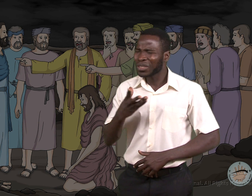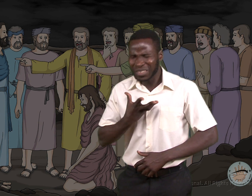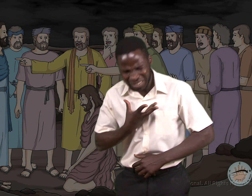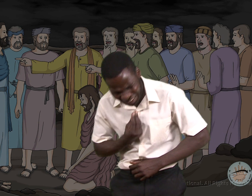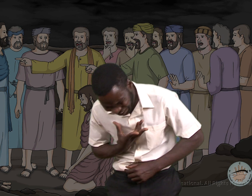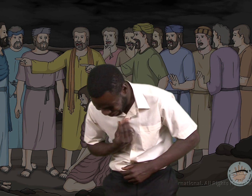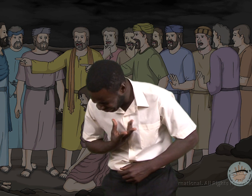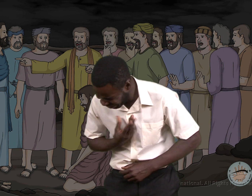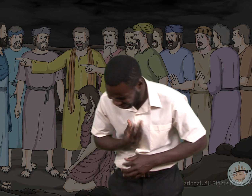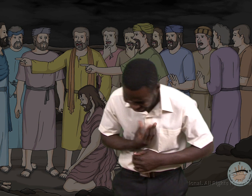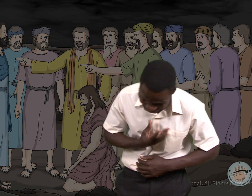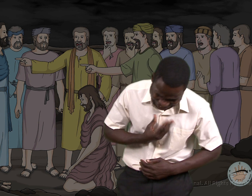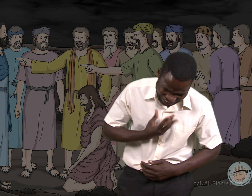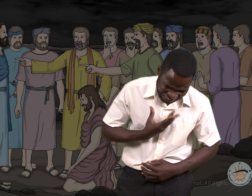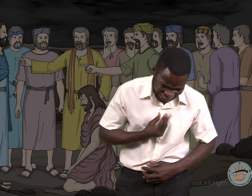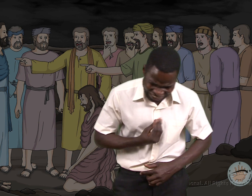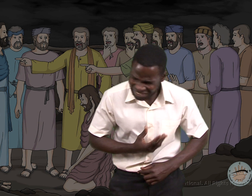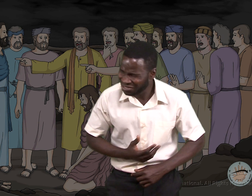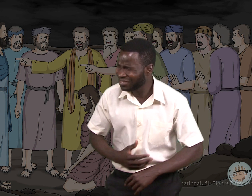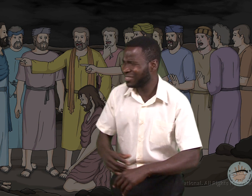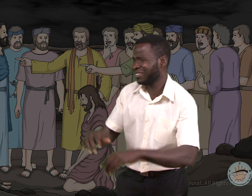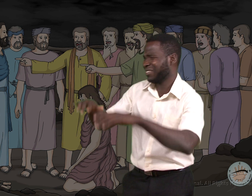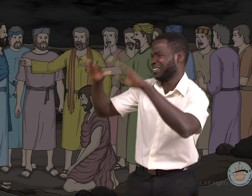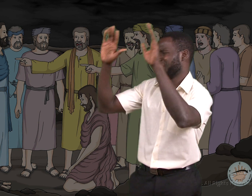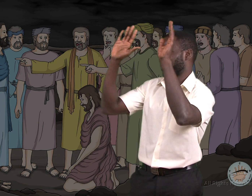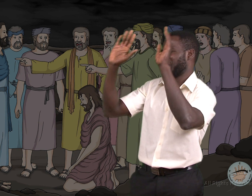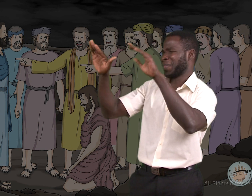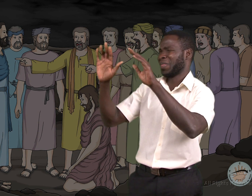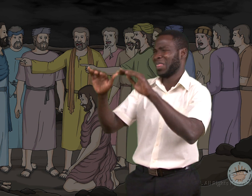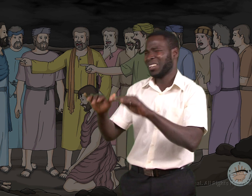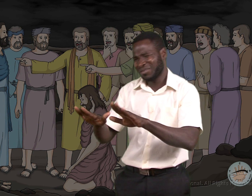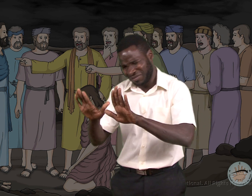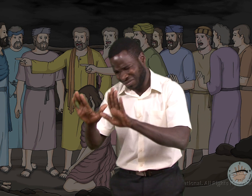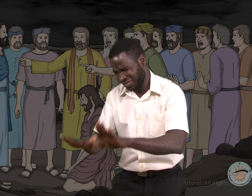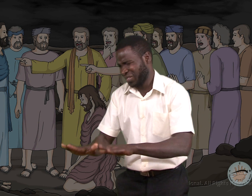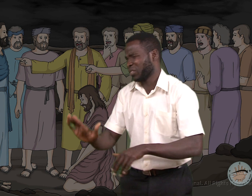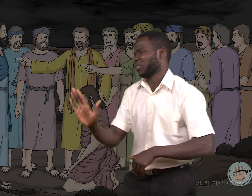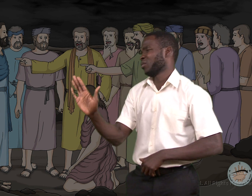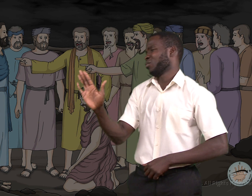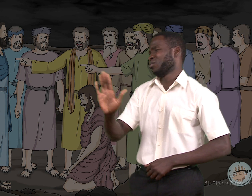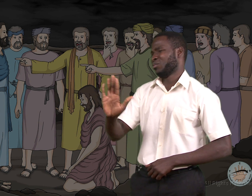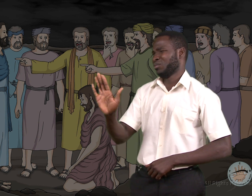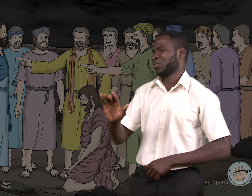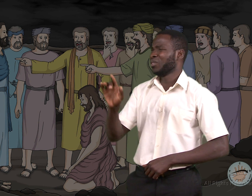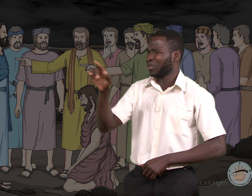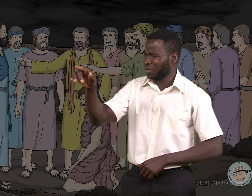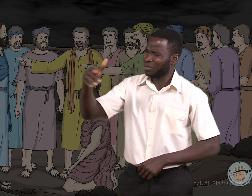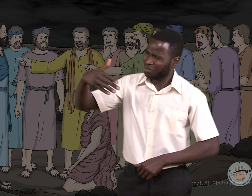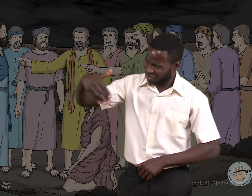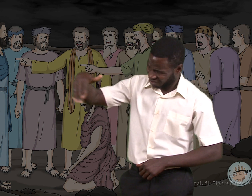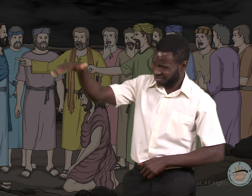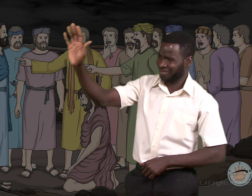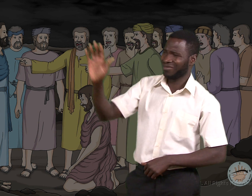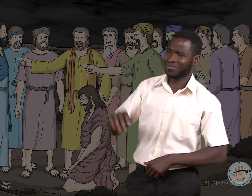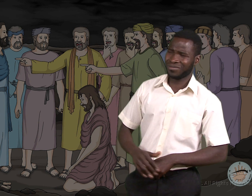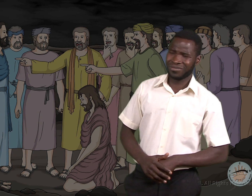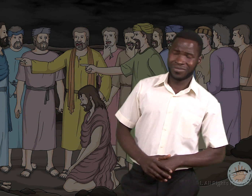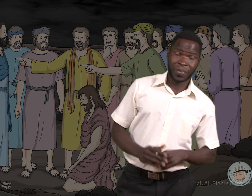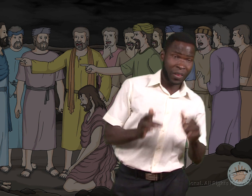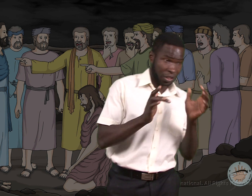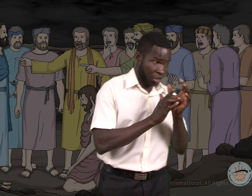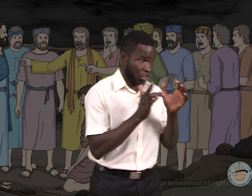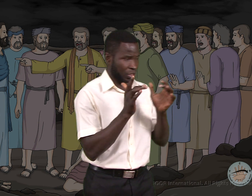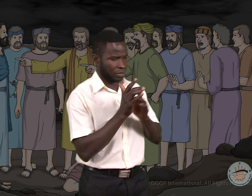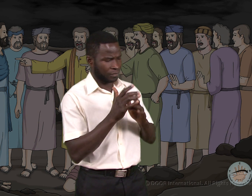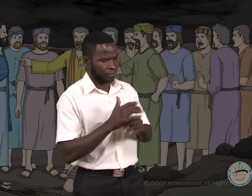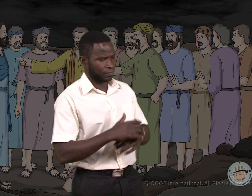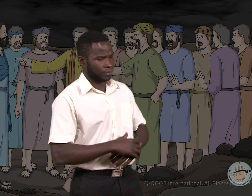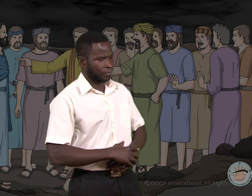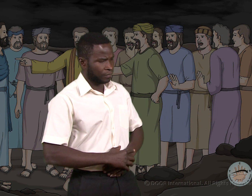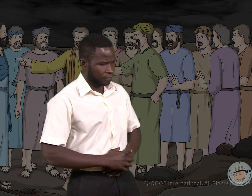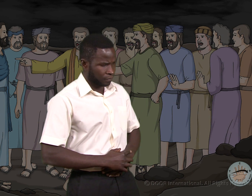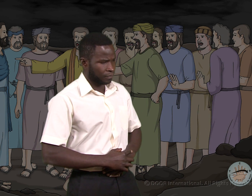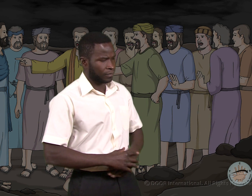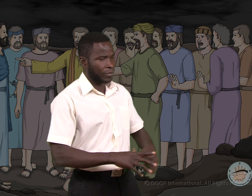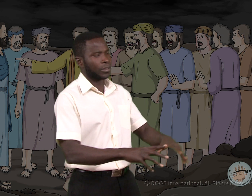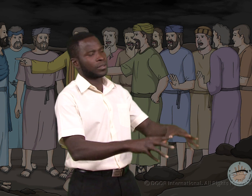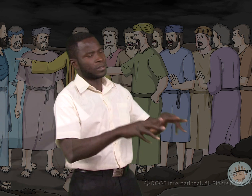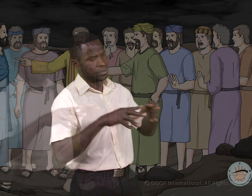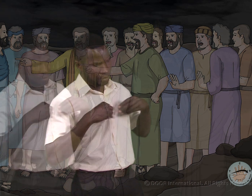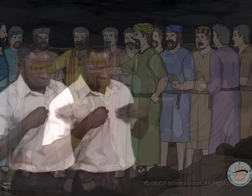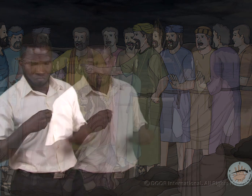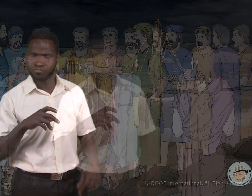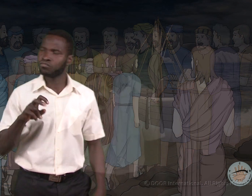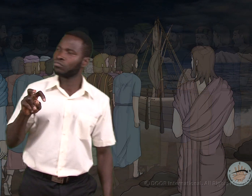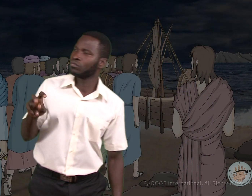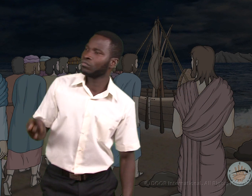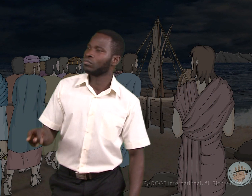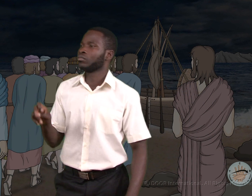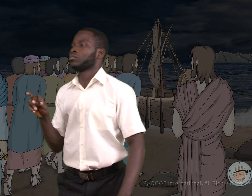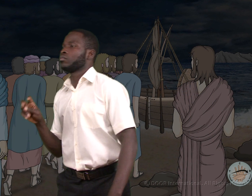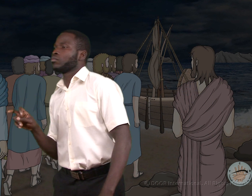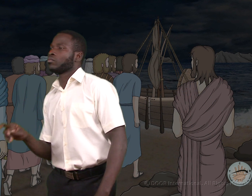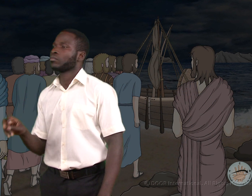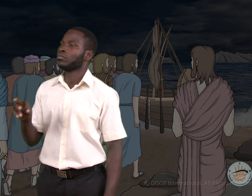And the people began to beg Jesus to leave their region.